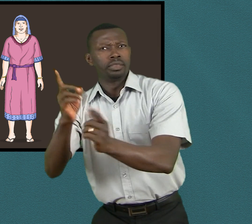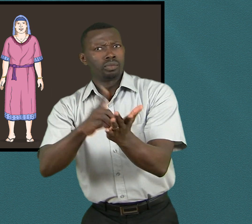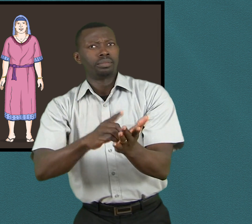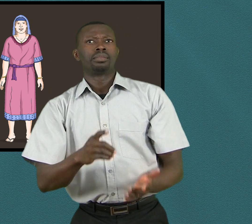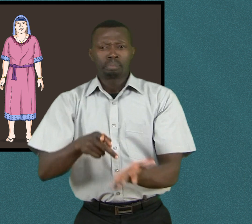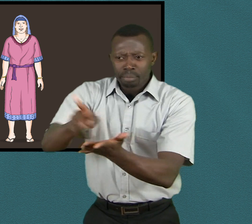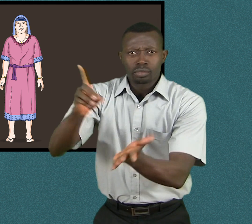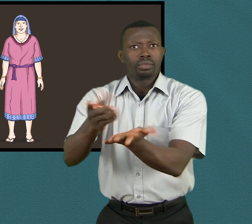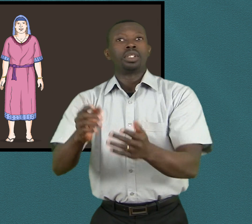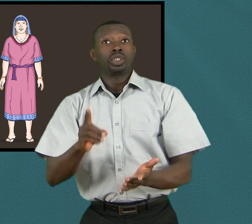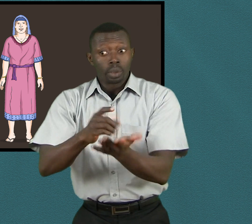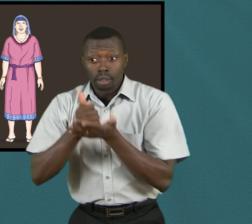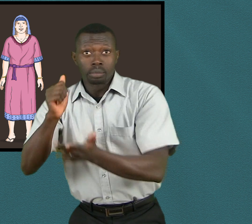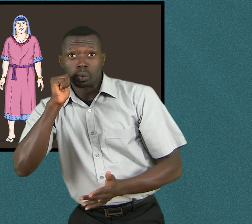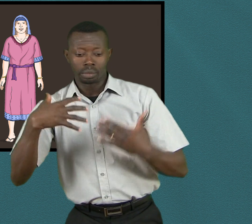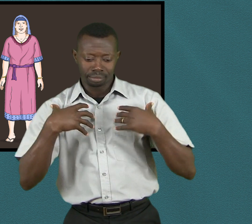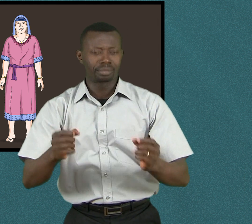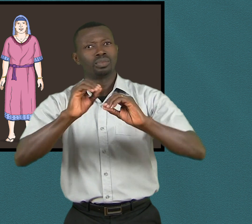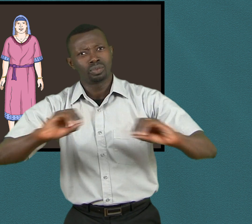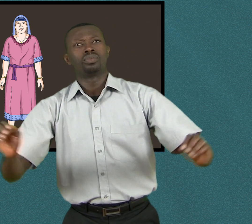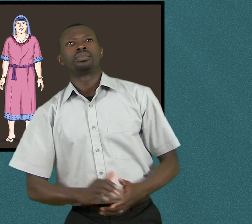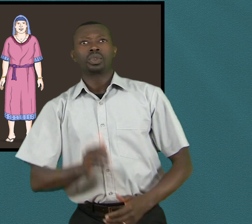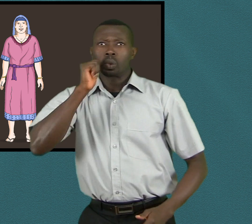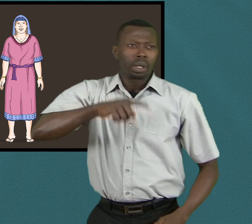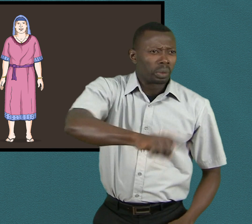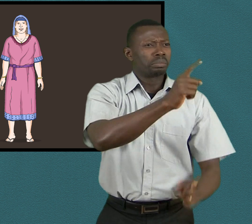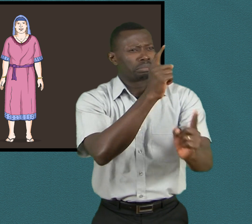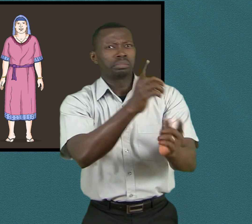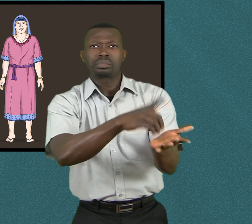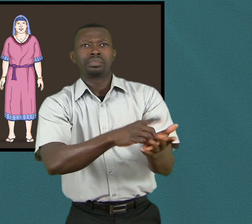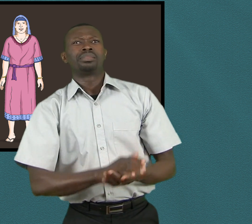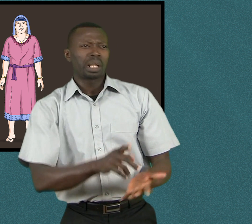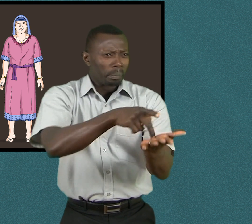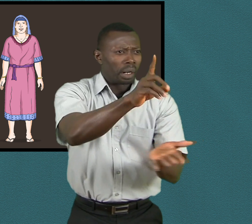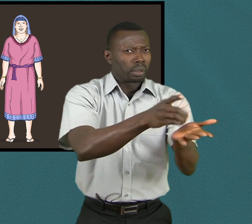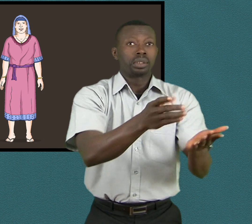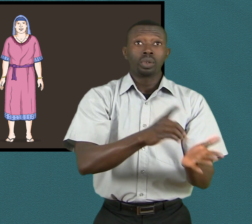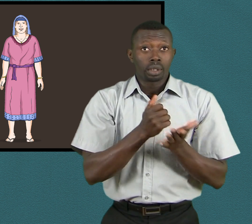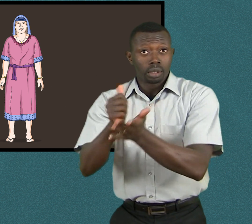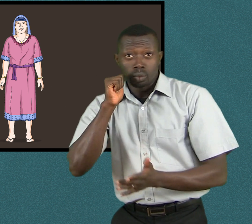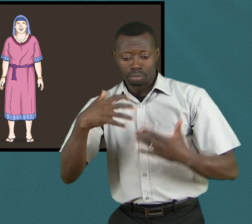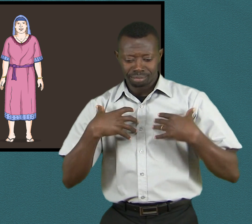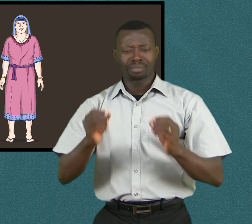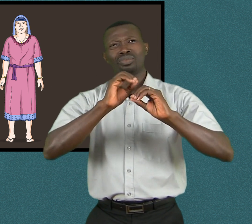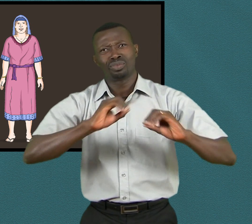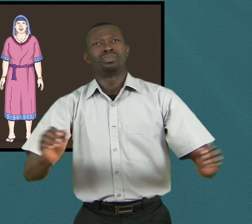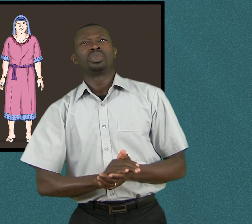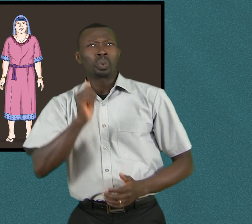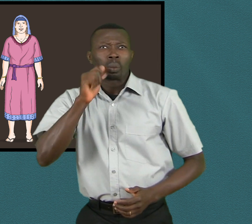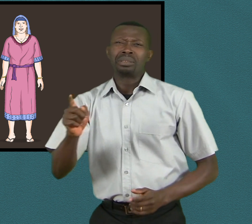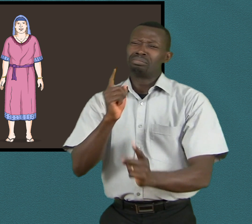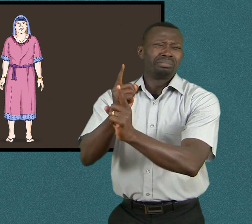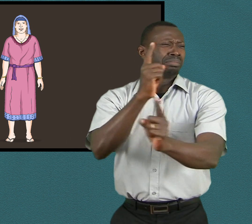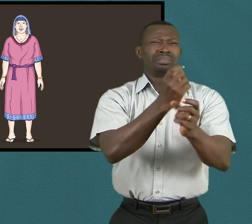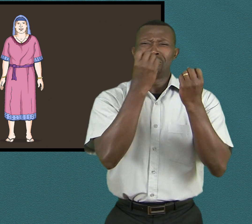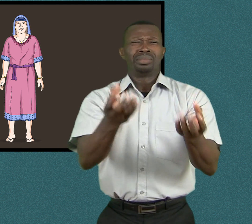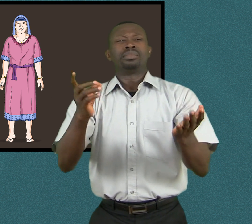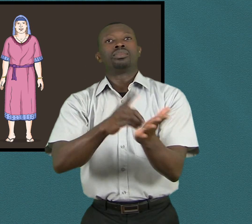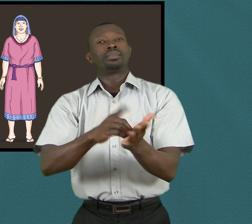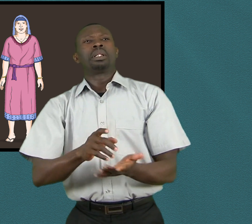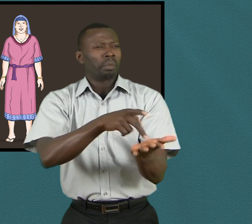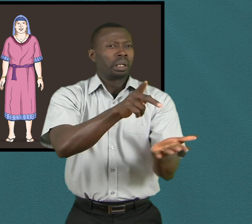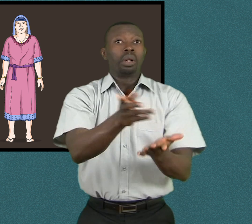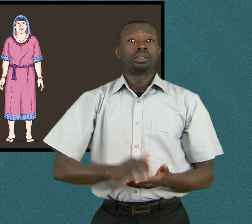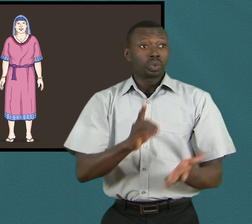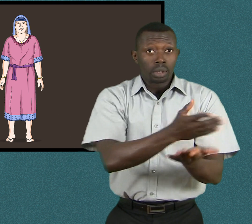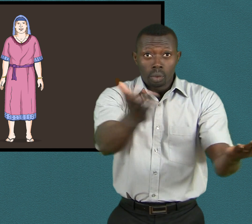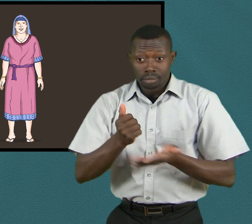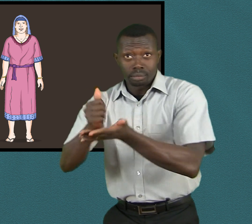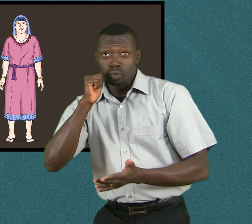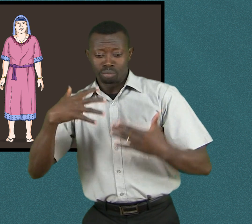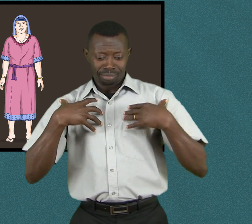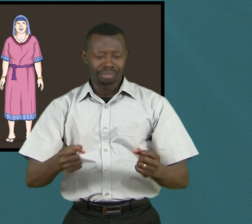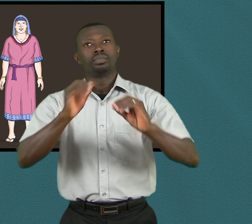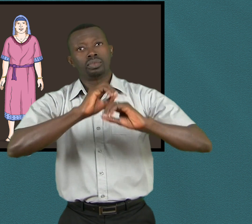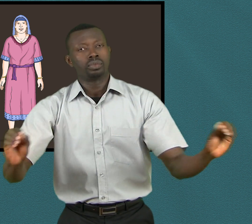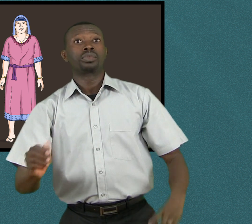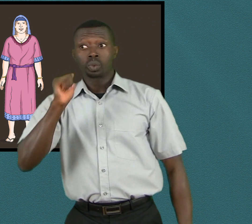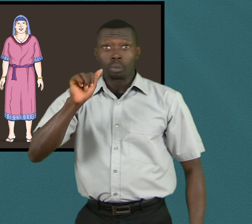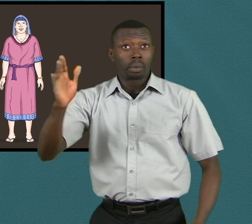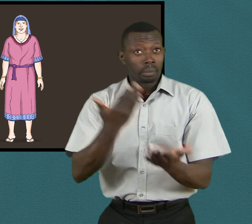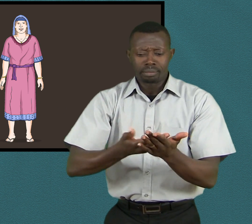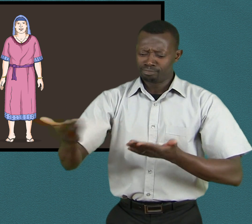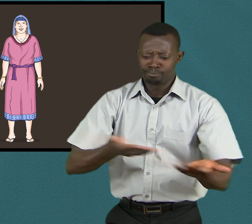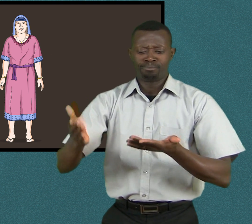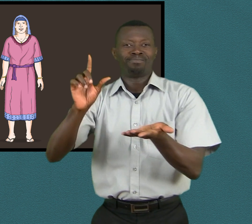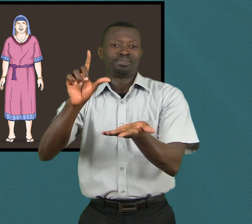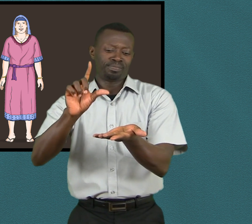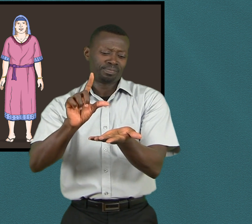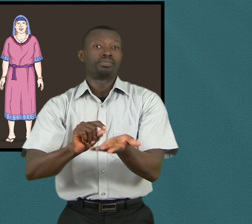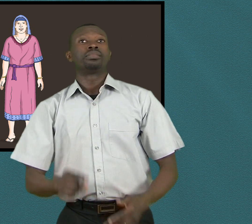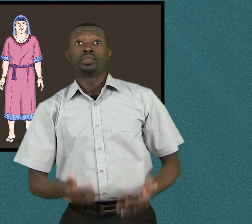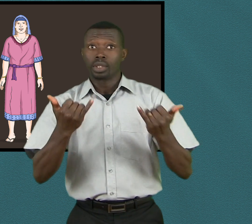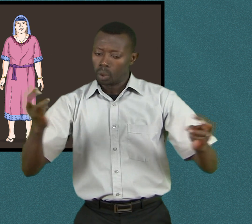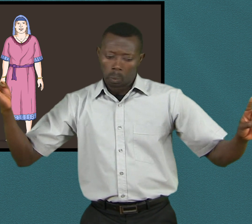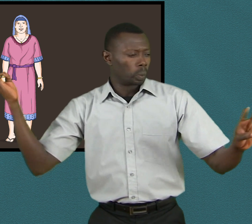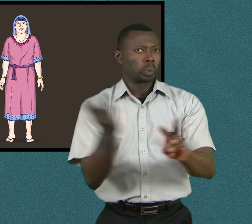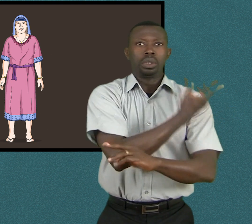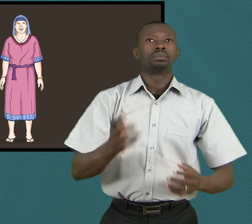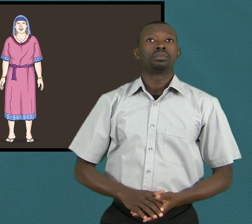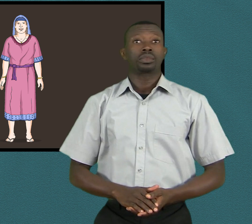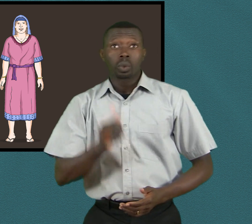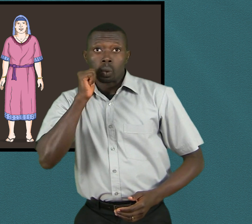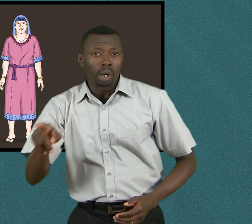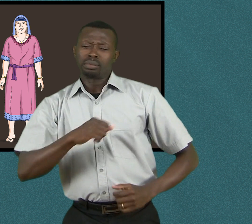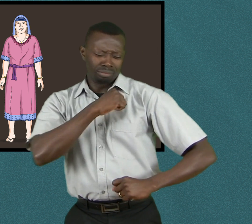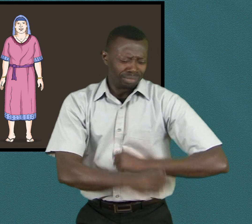She had borne much agony under the care of many physicians and had spent all she had, but to no avail.